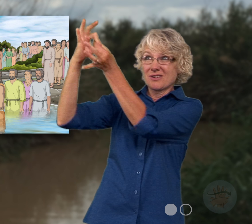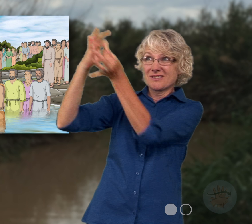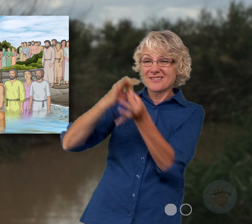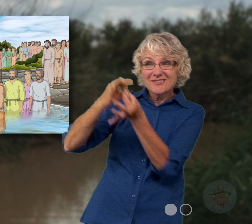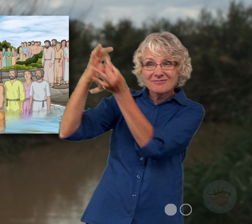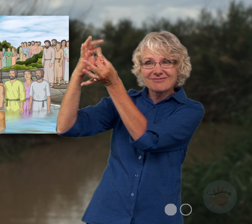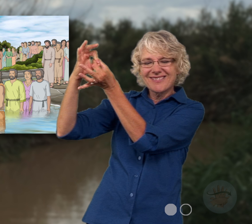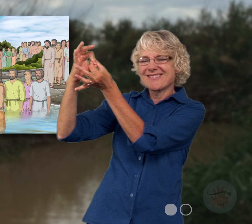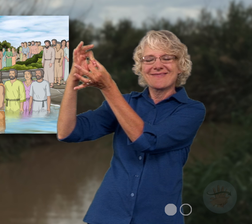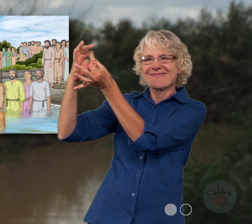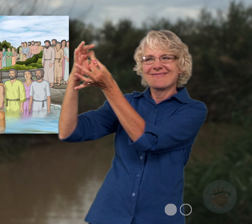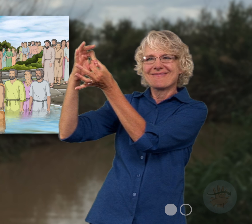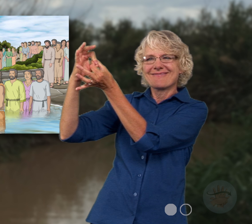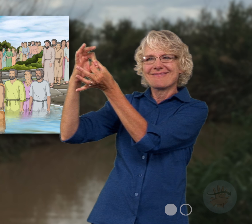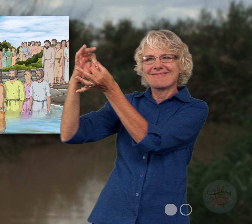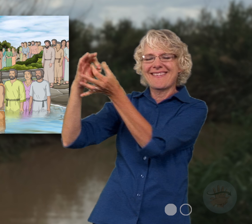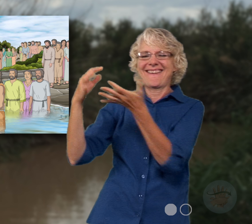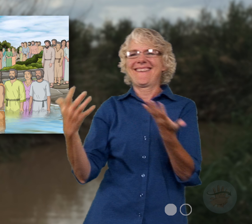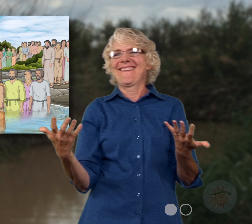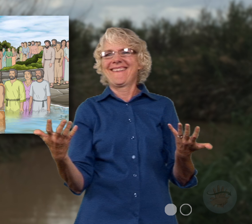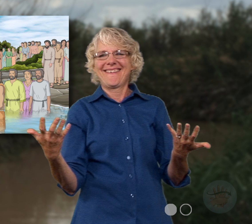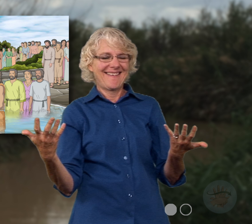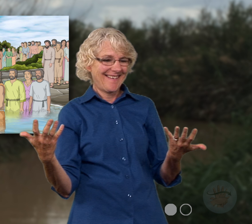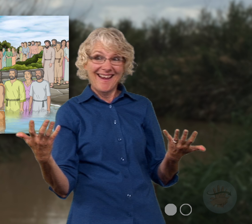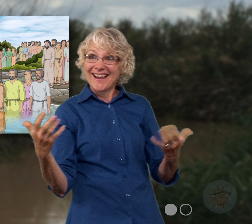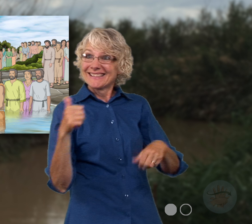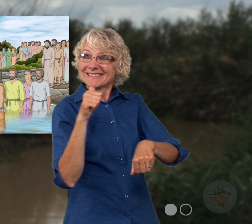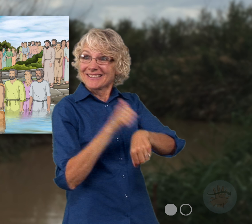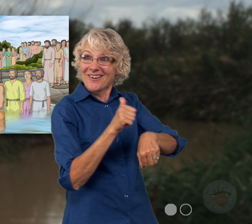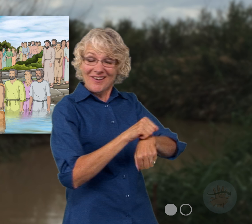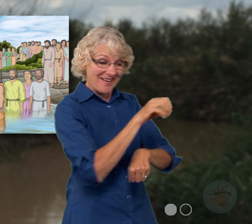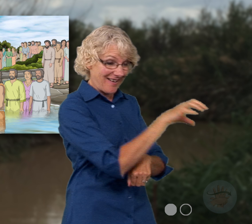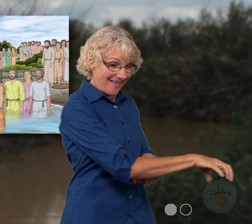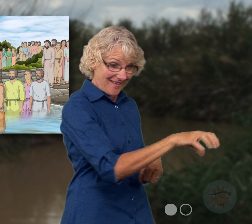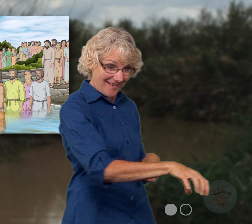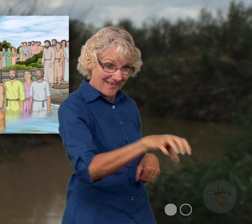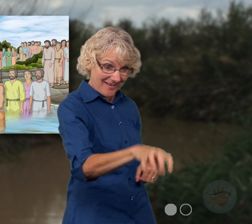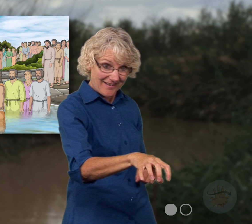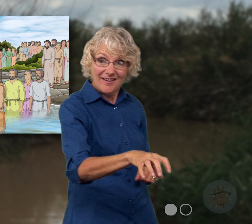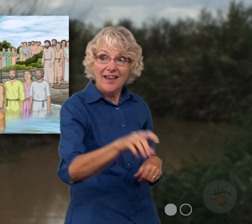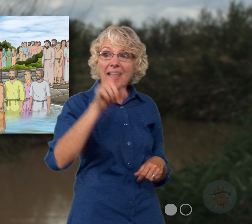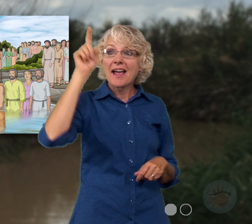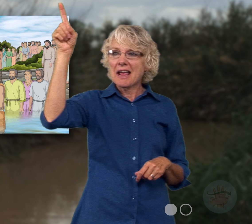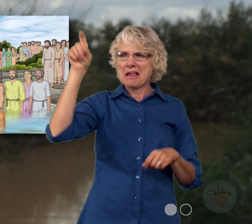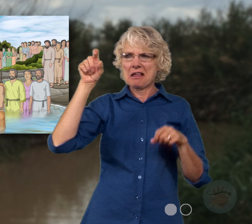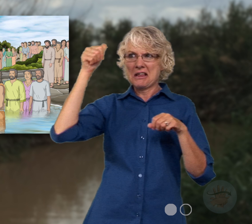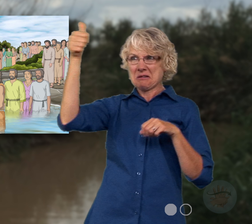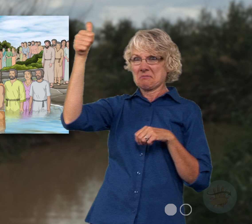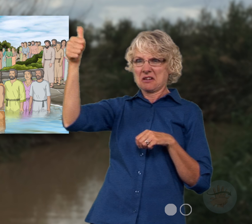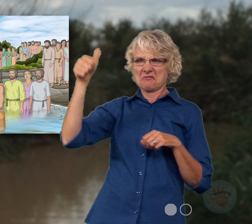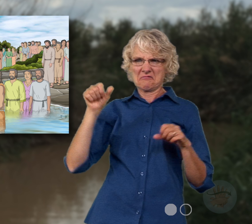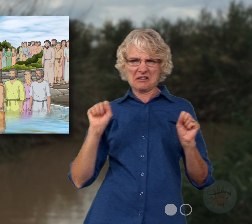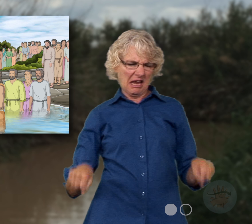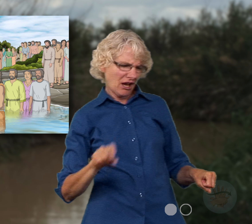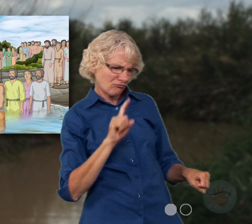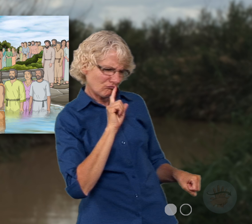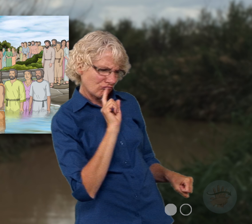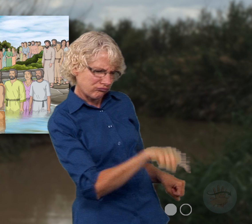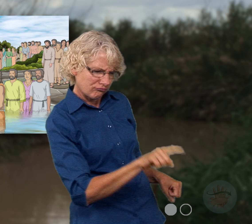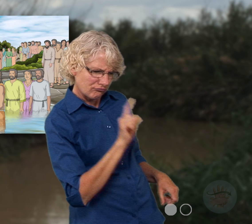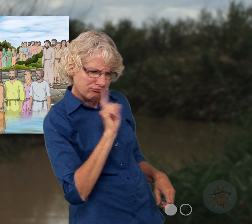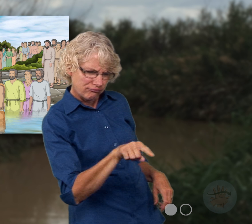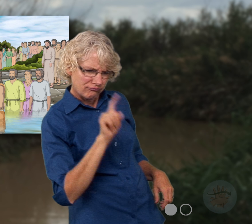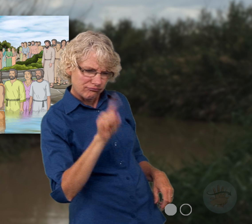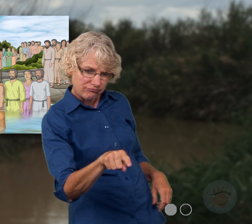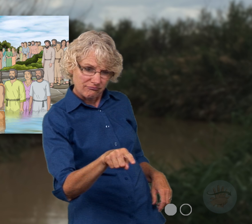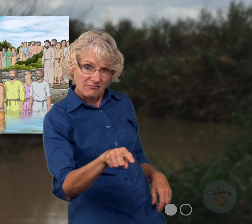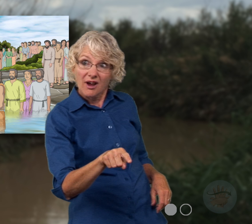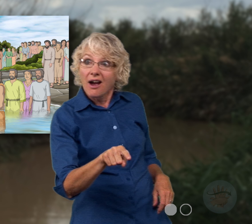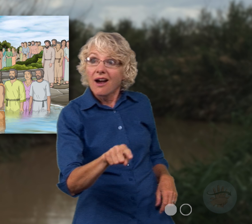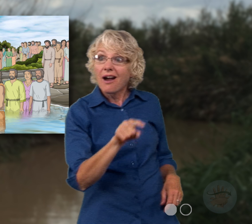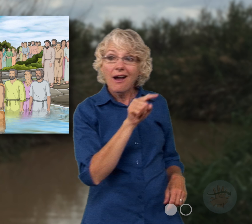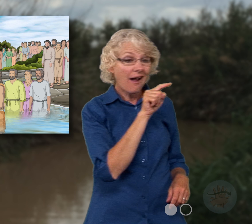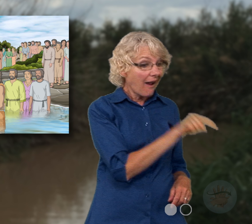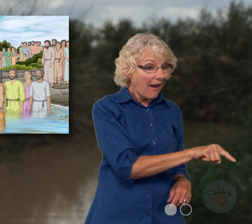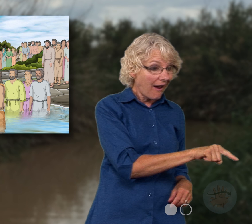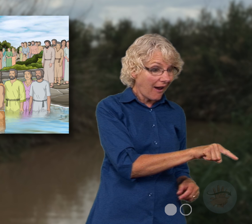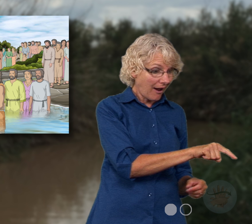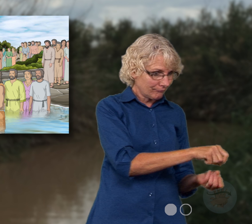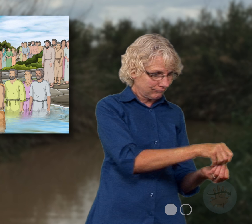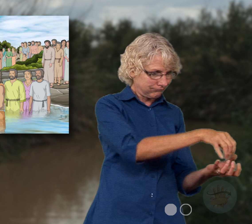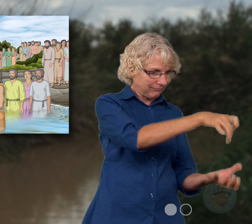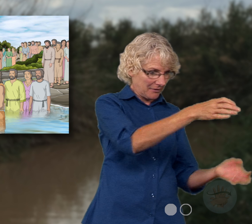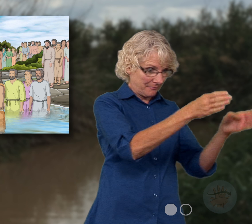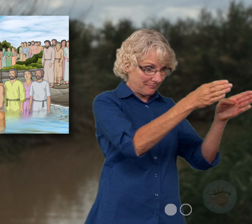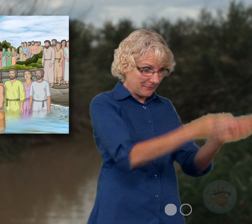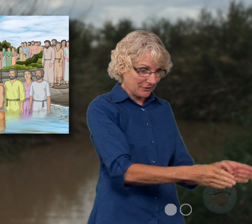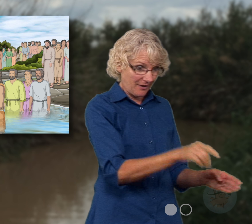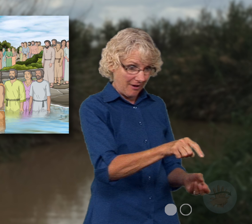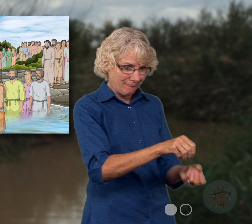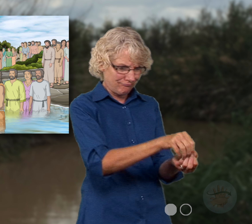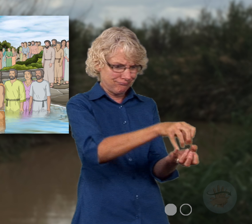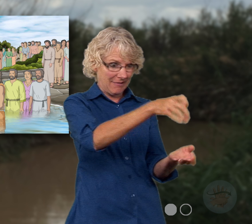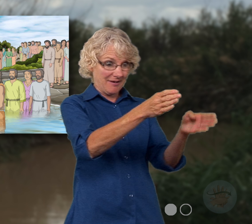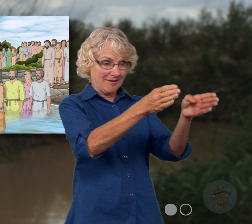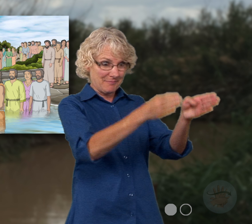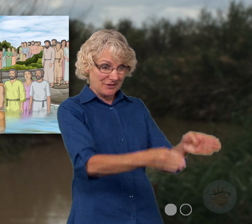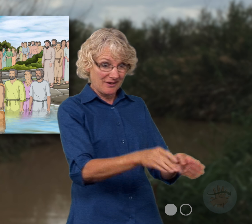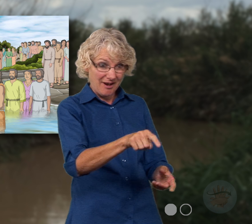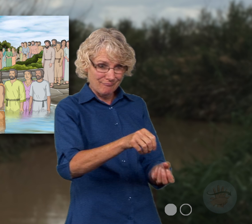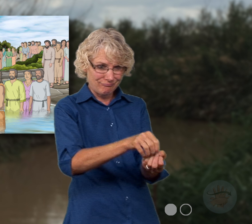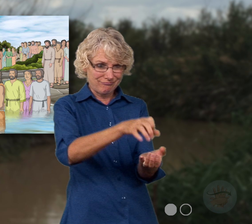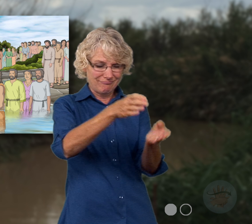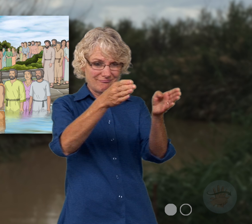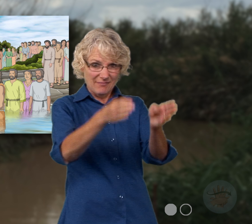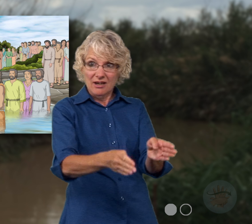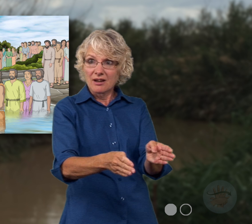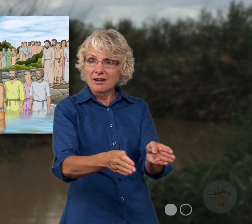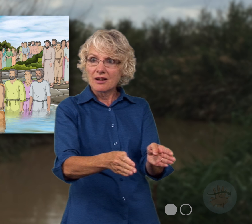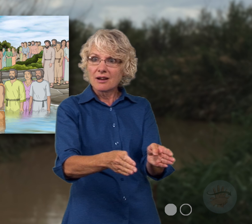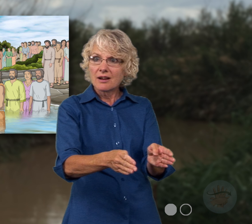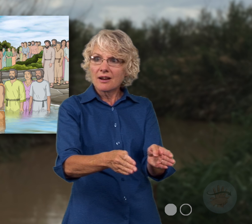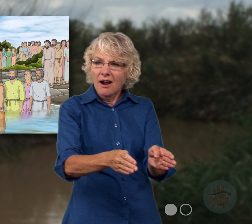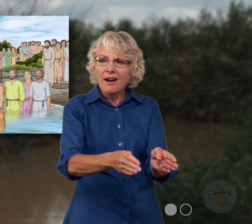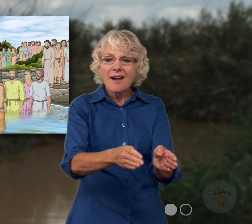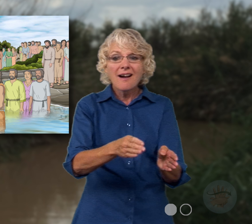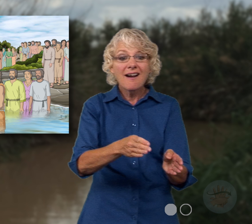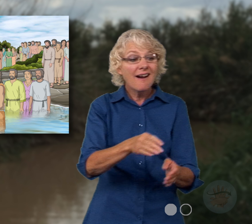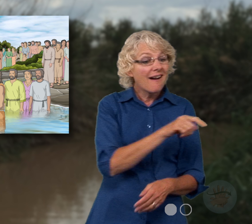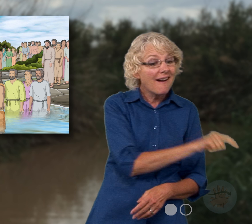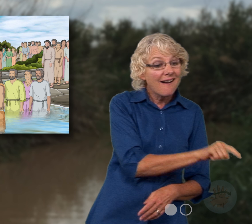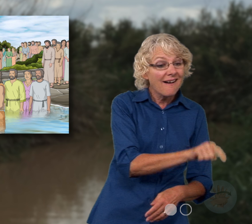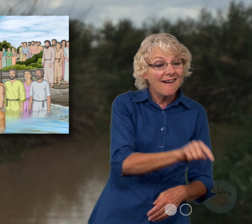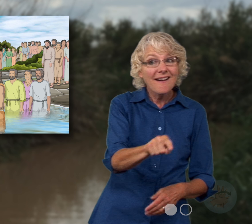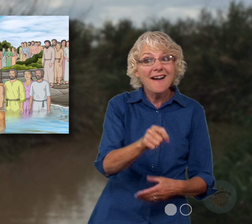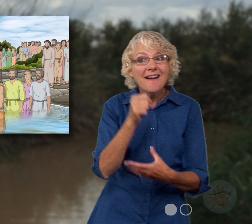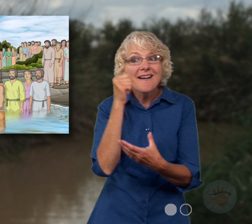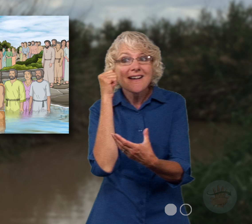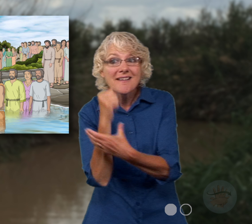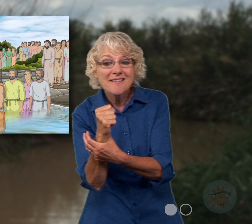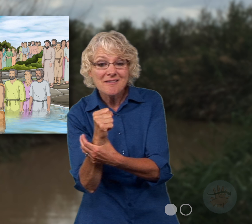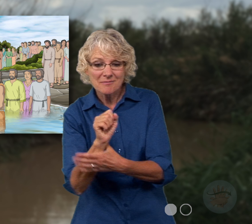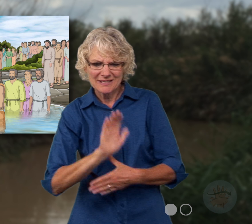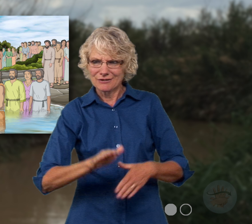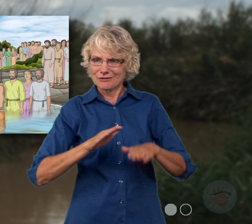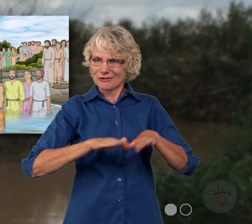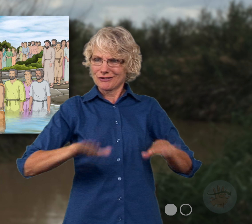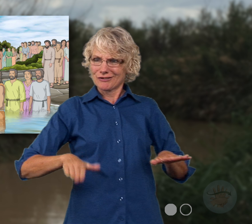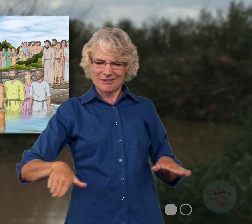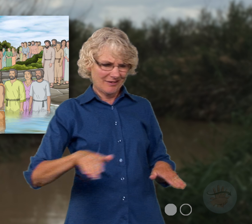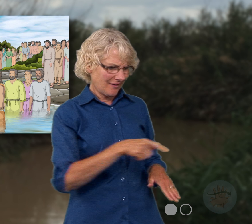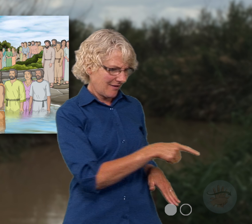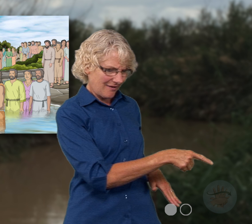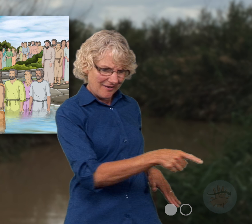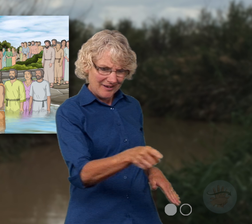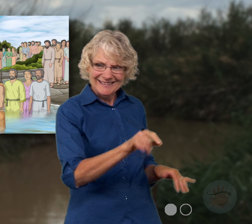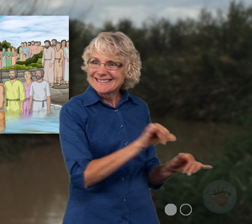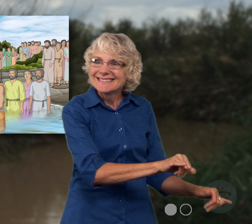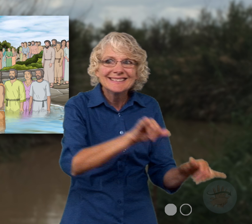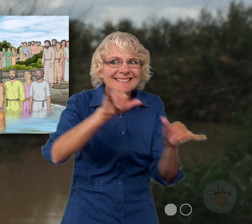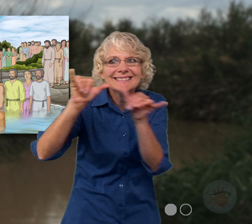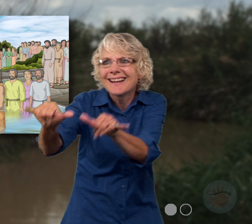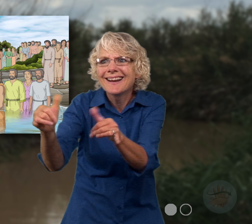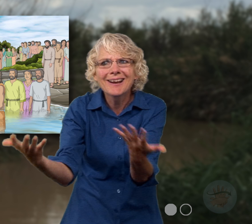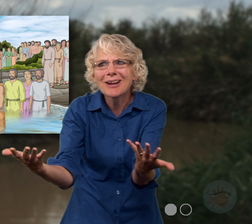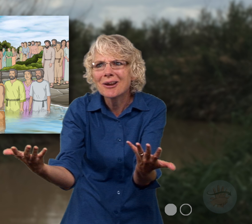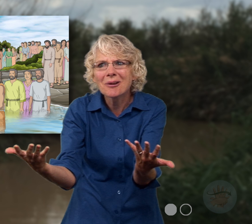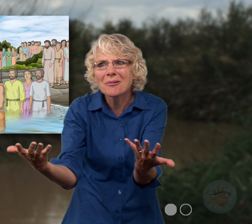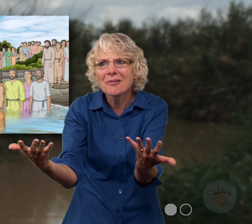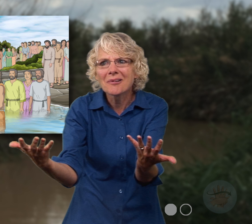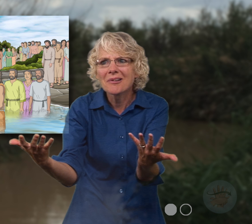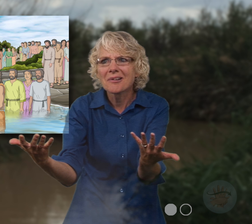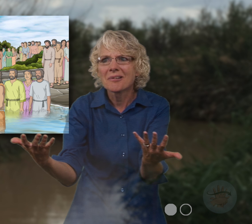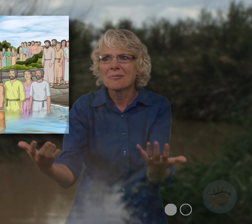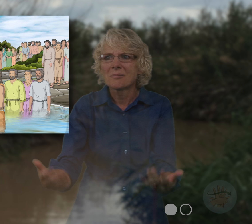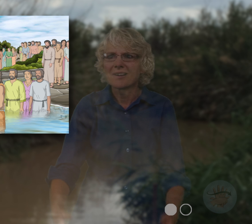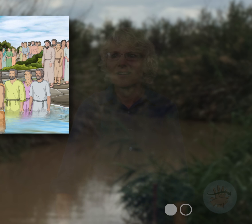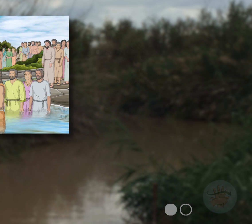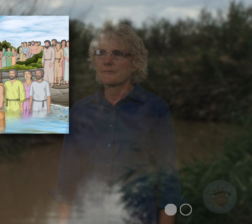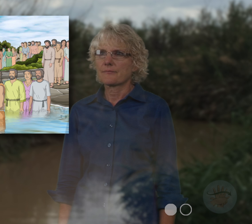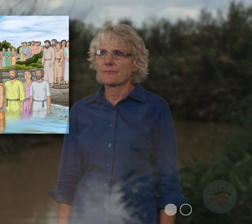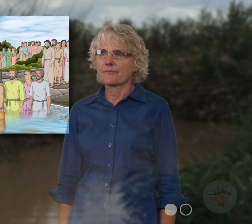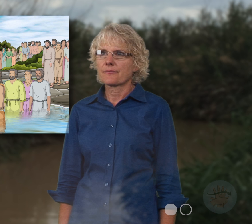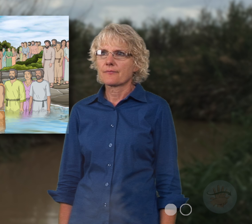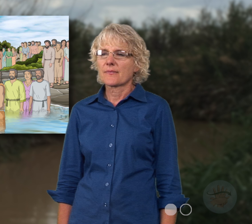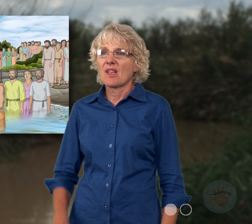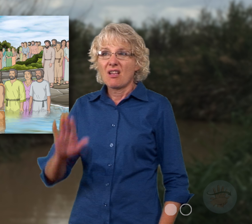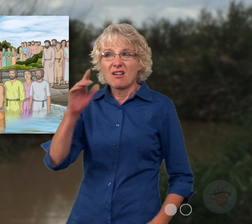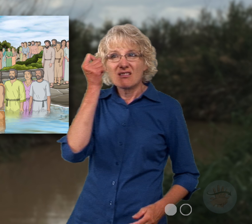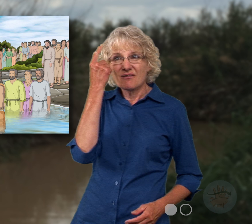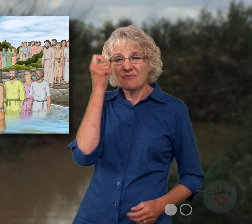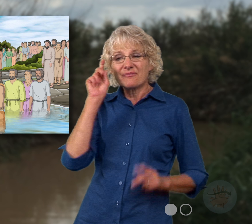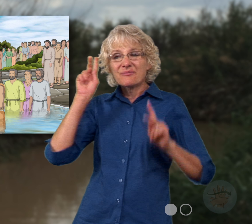The axe lies ready at the root of the trees, and every tree that does not produce good fruit will be cut down and thrown into the fire.